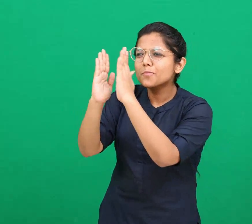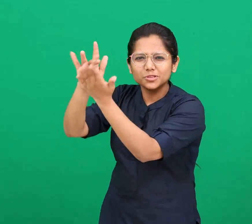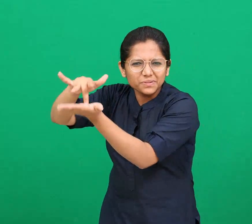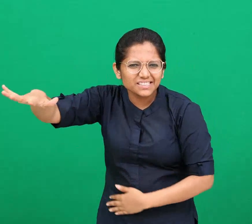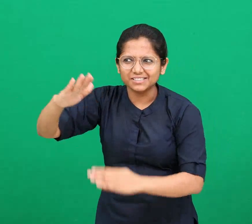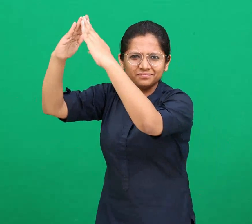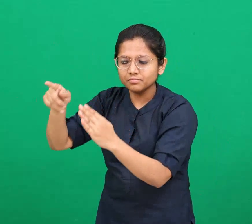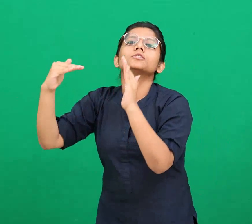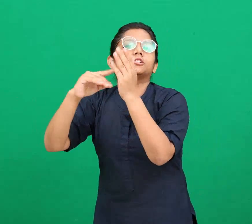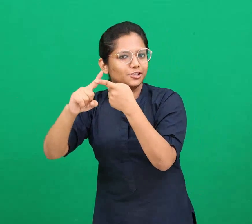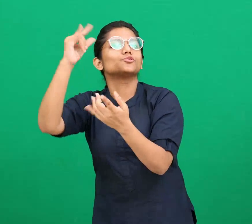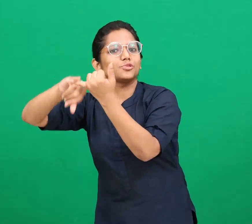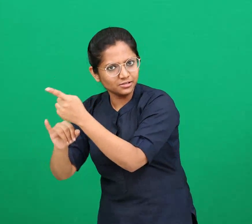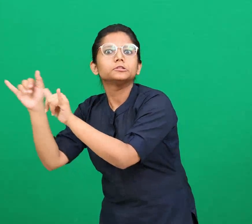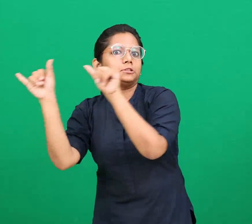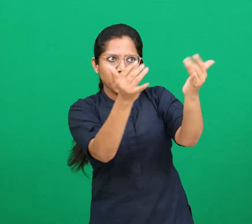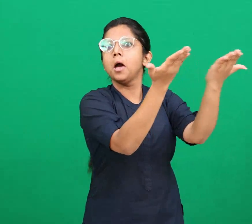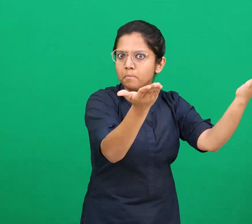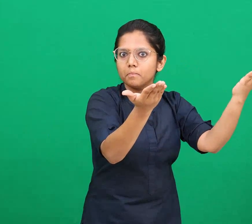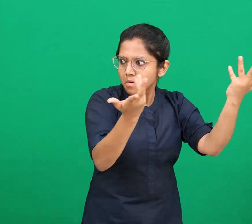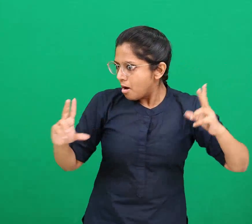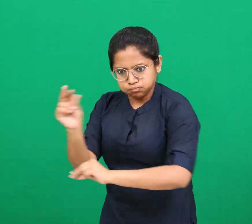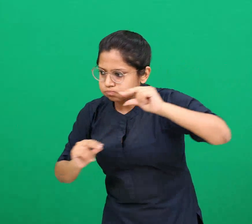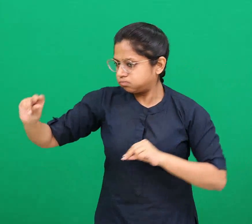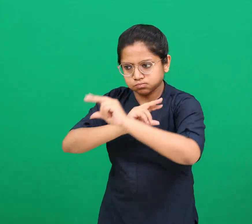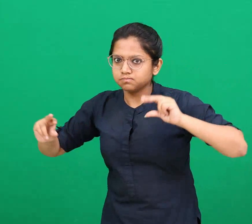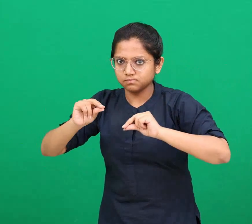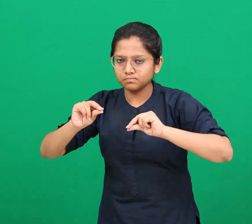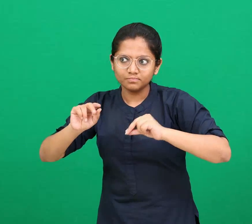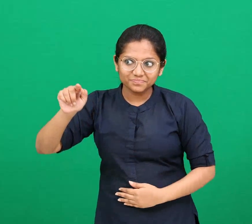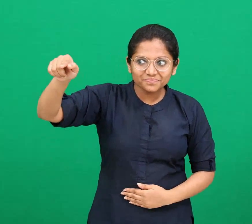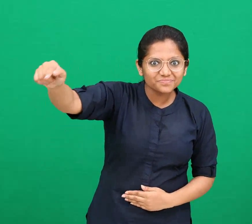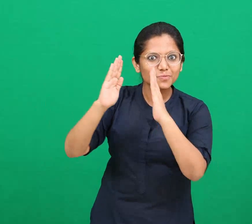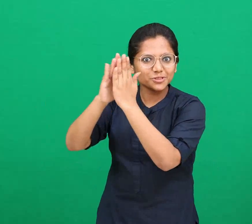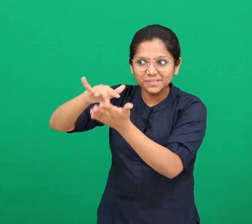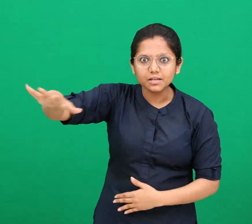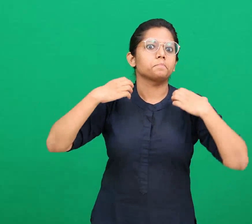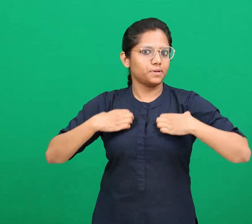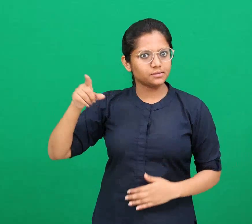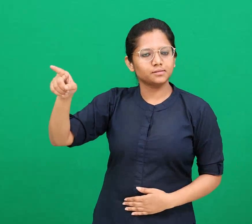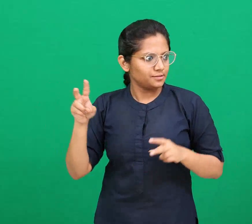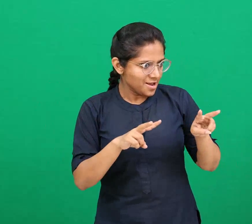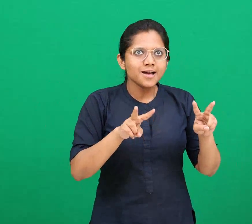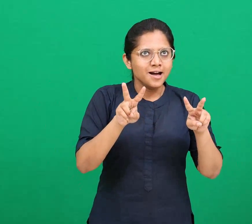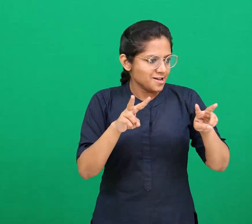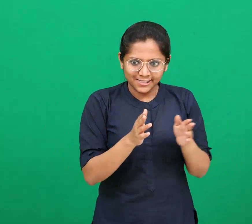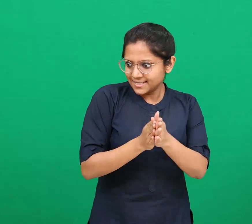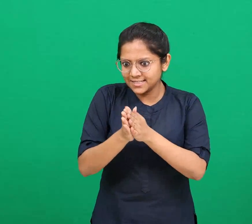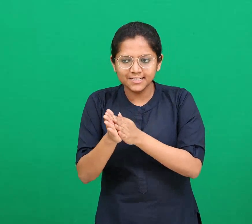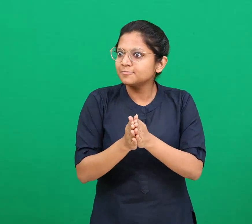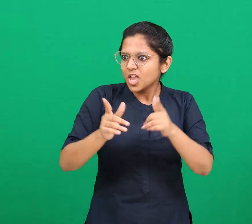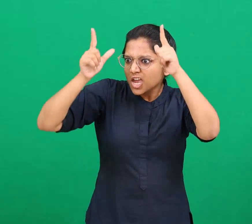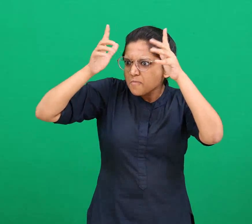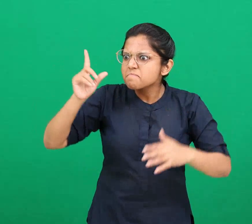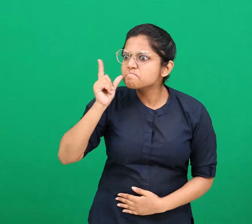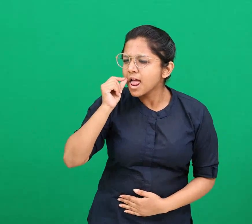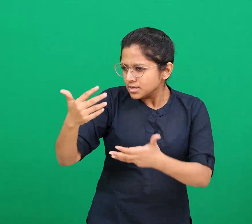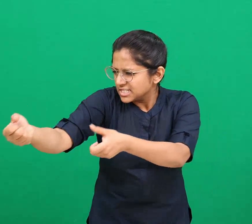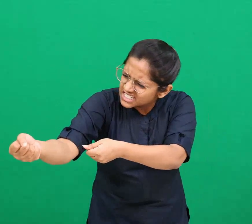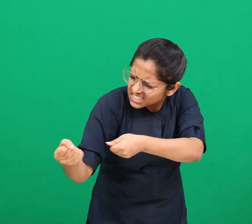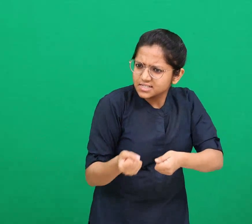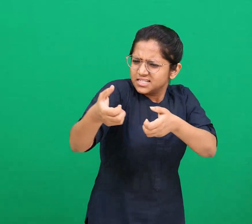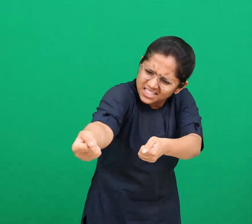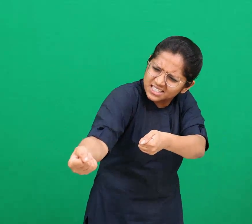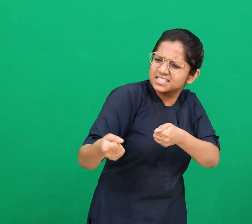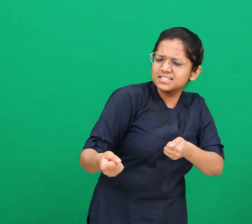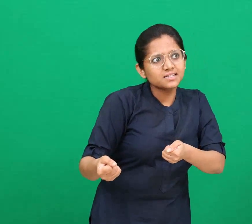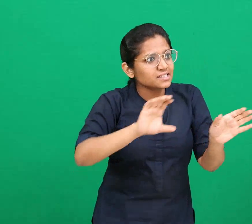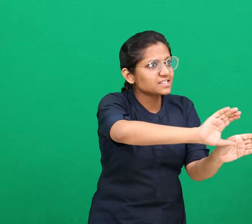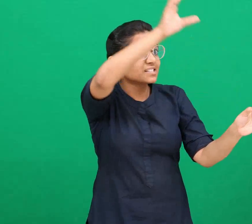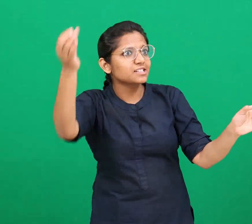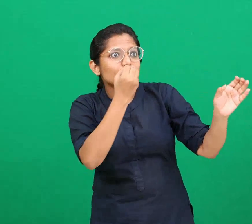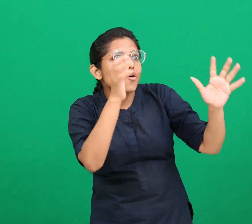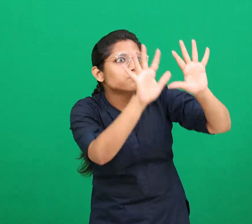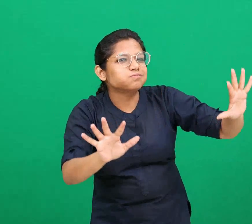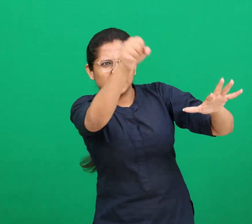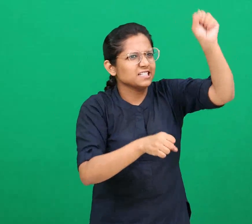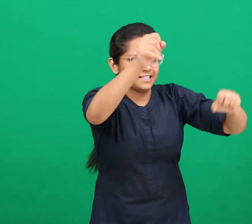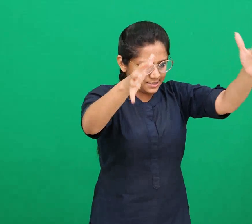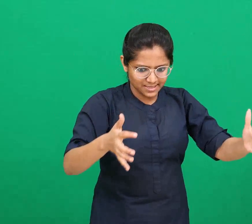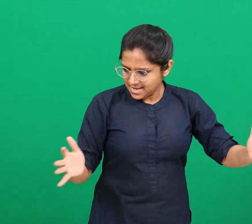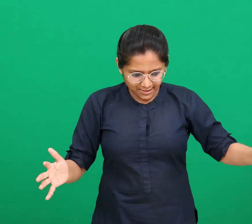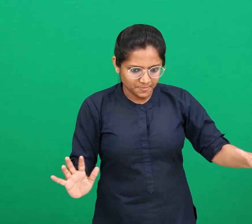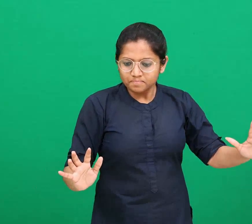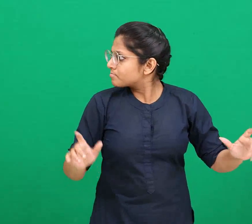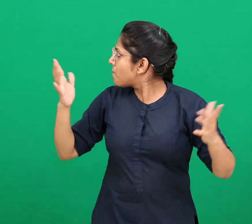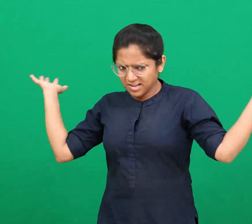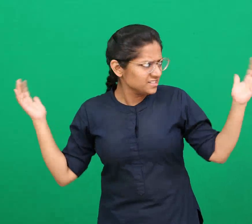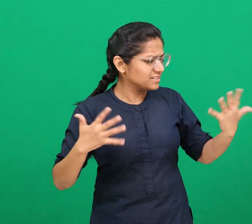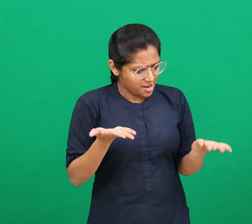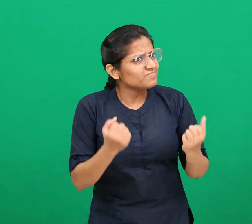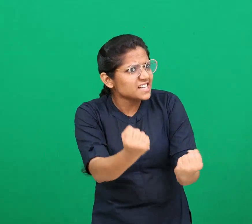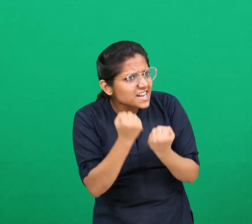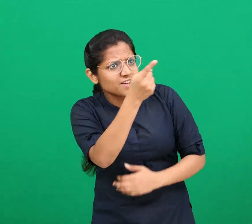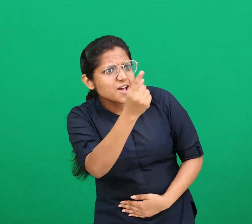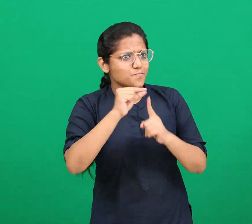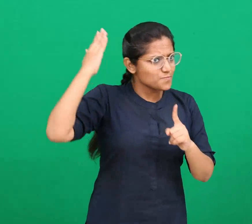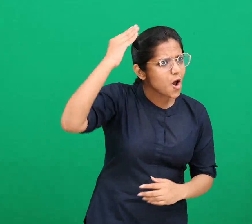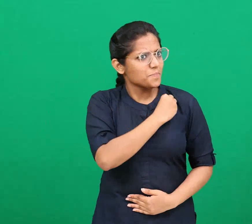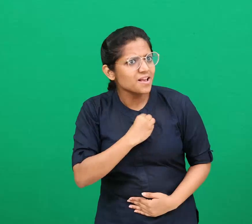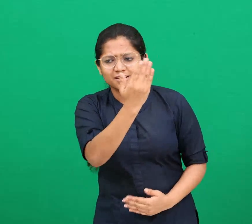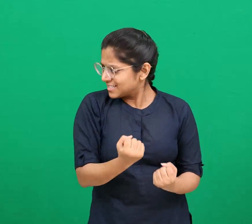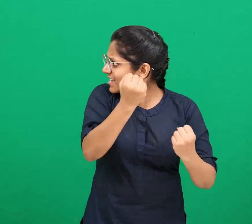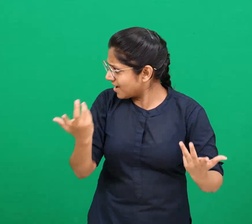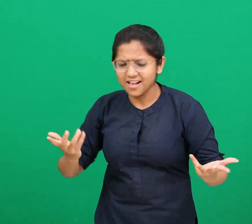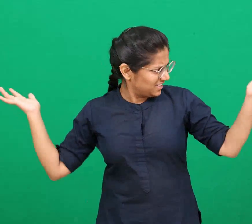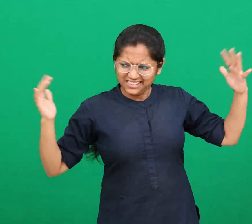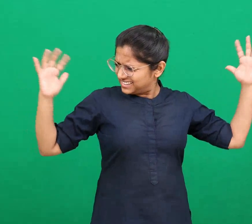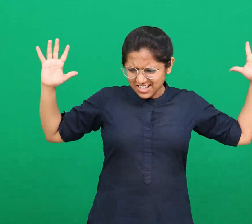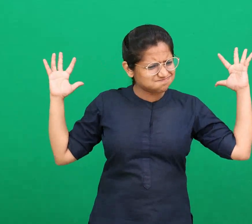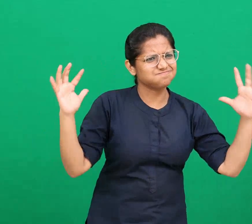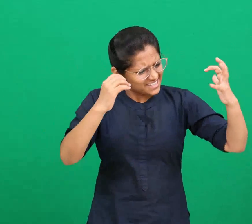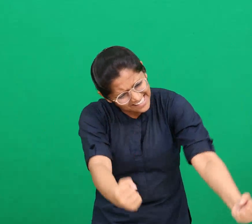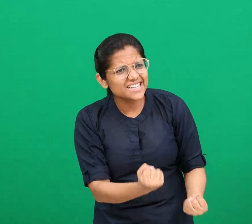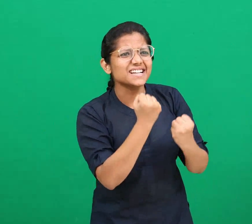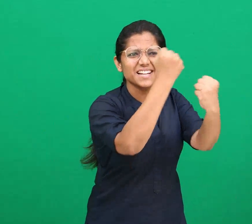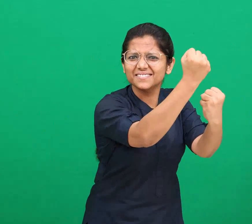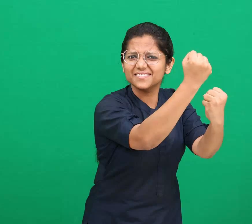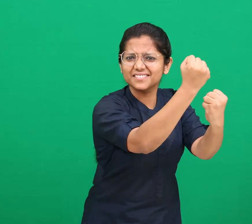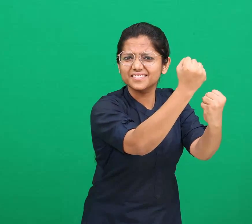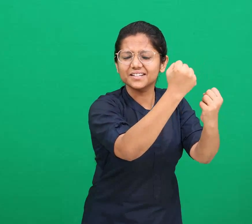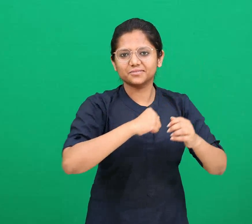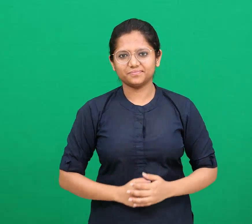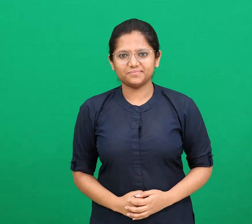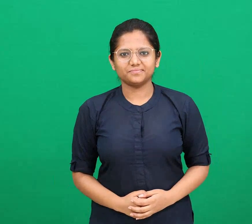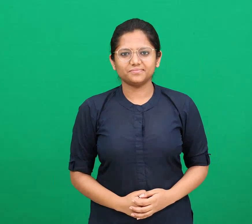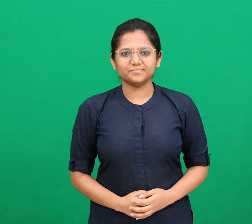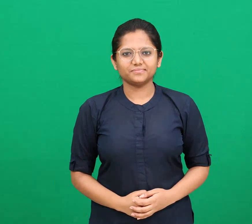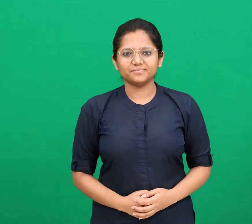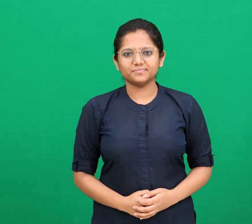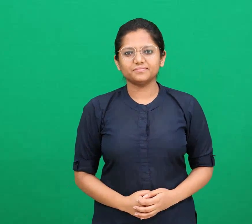The priest of Zeus, whose temple was just outside the city, brought bulls and wreaths to the city gates, hoping to offer a sacrifice along with the crowds.